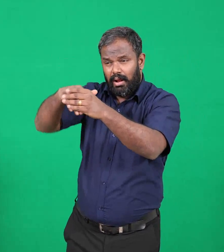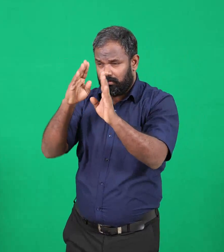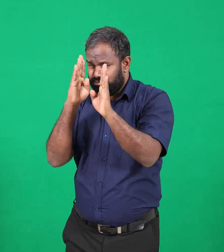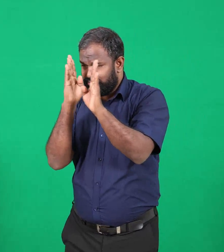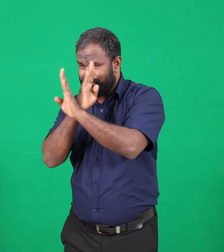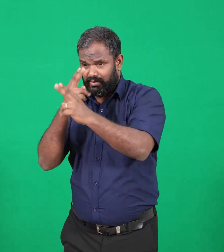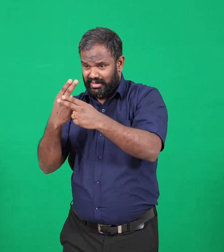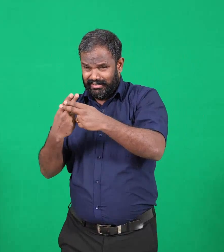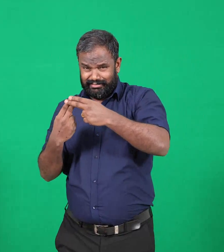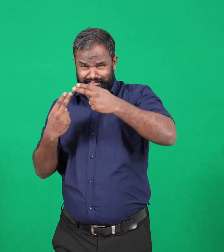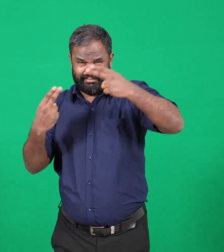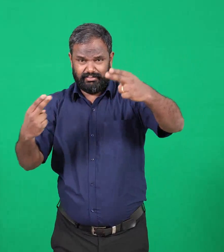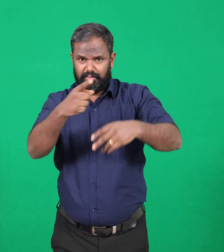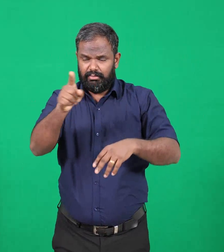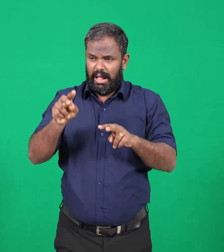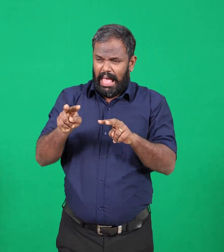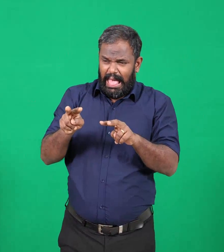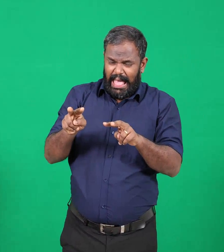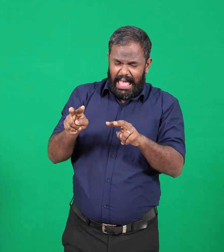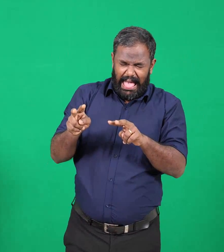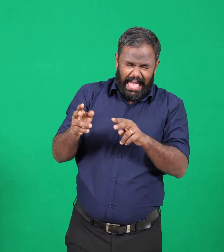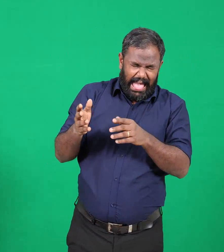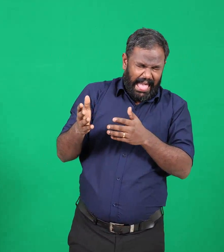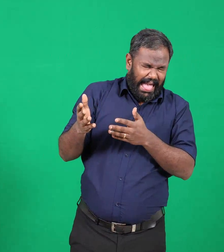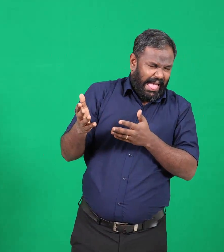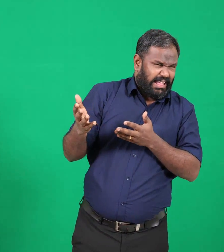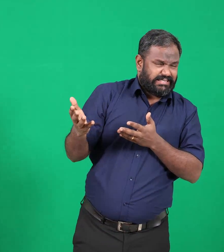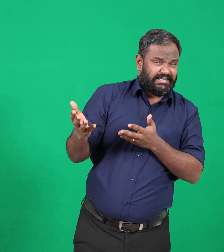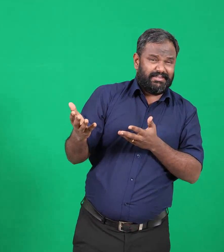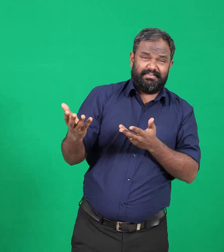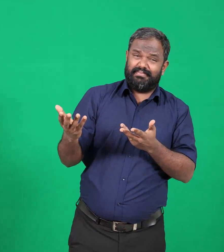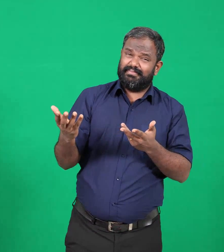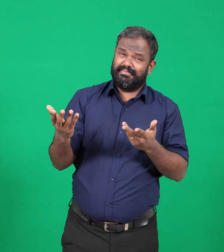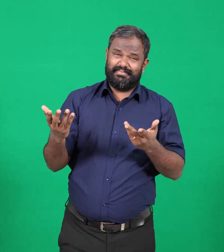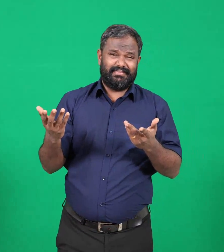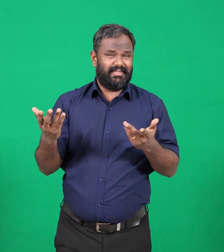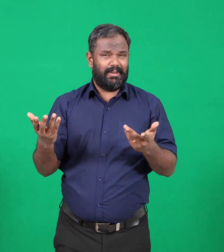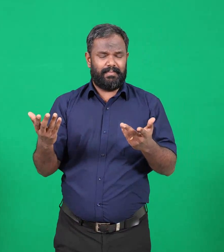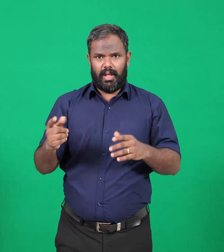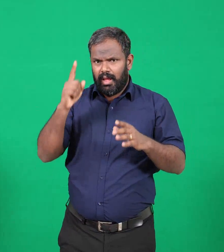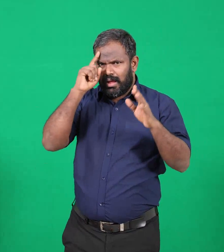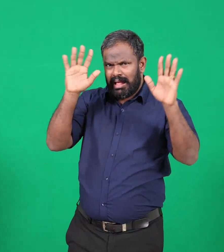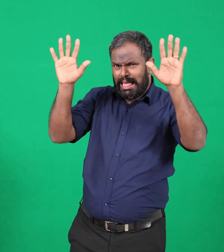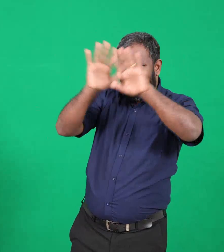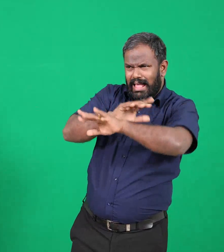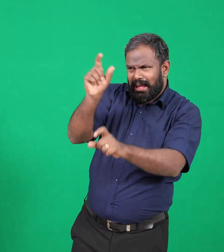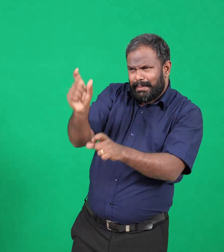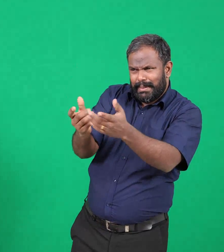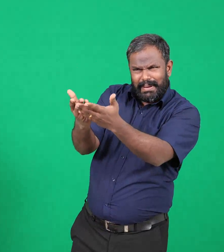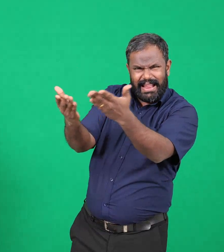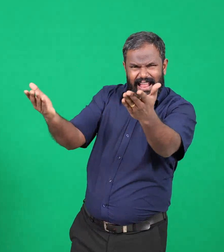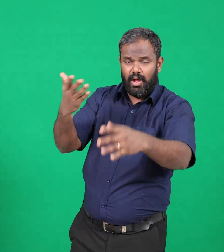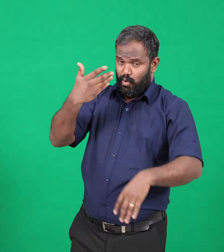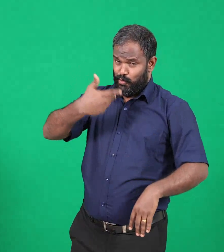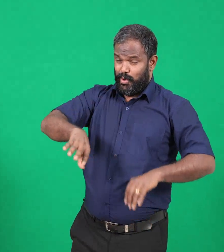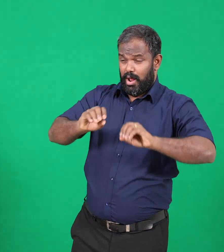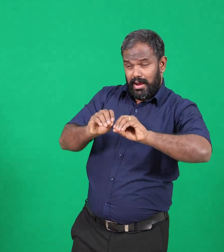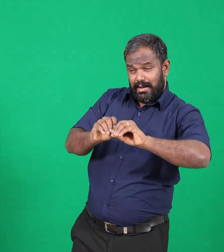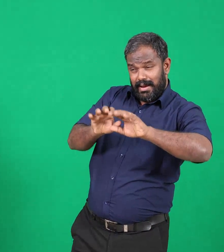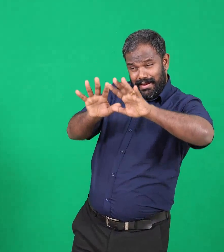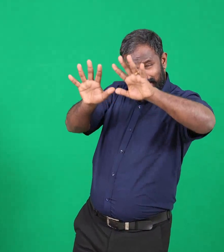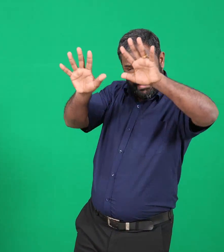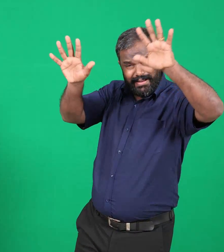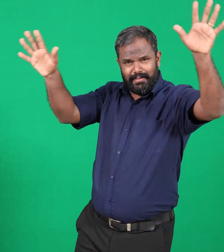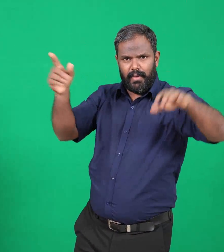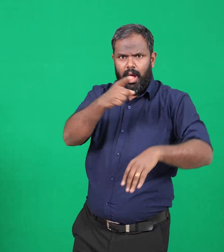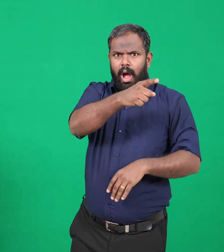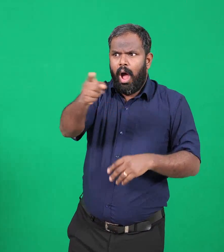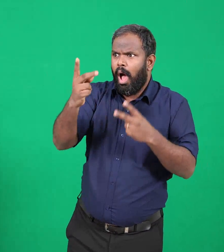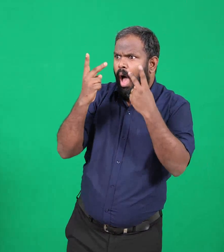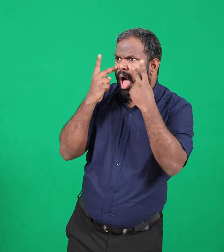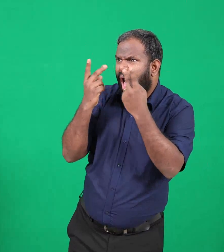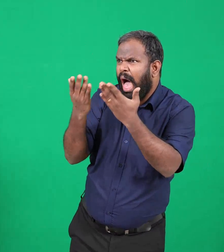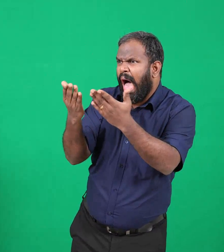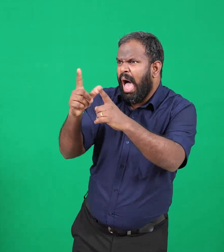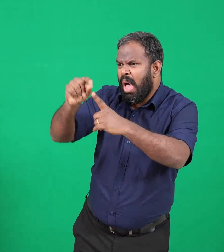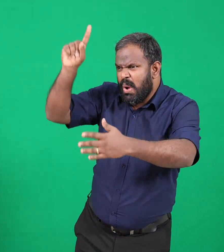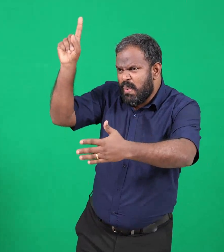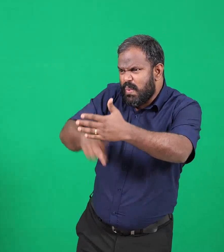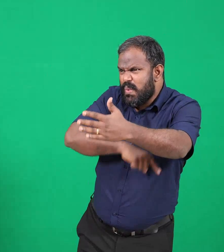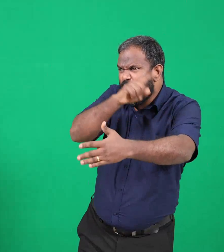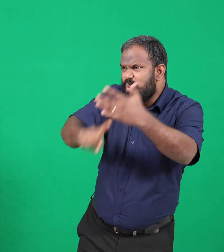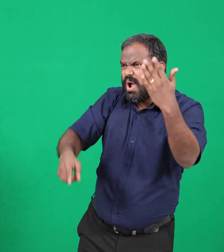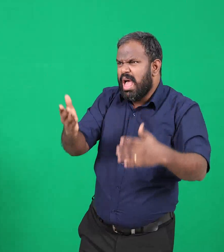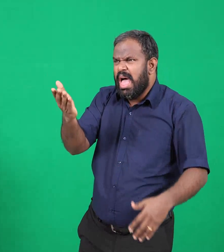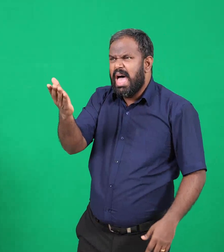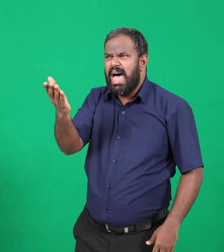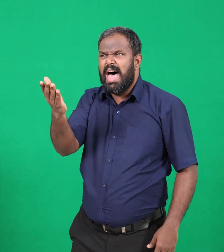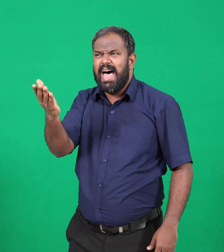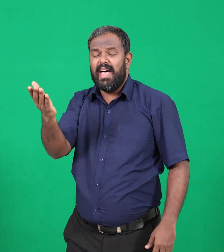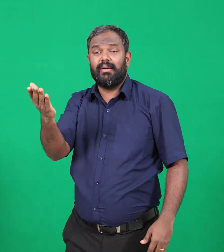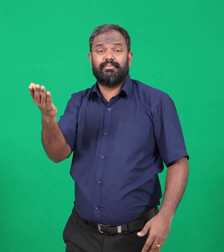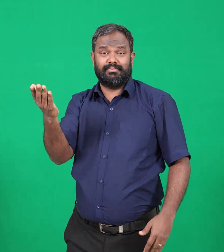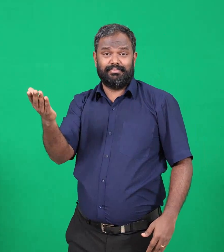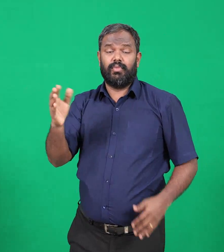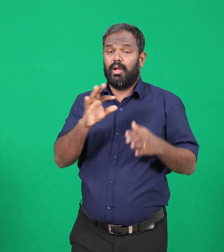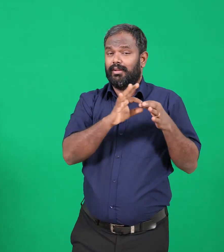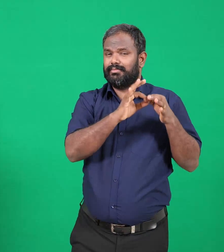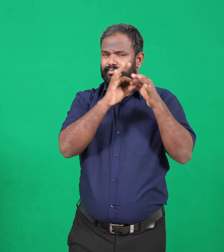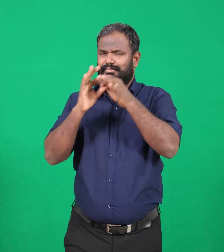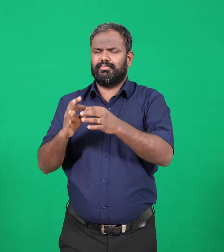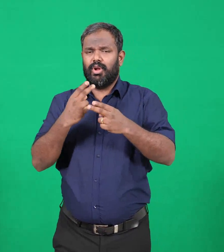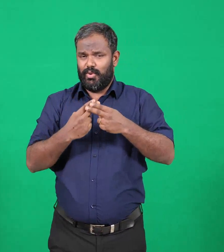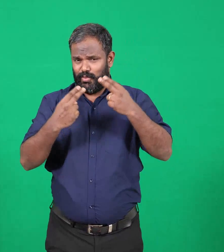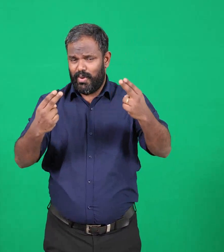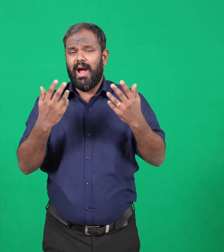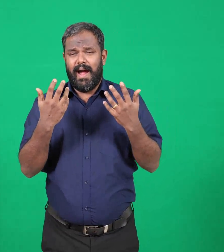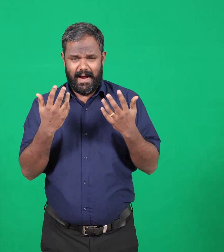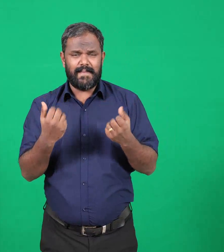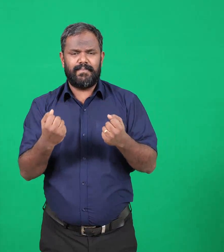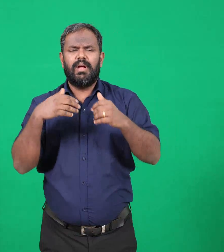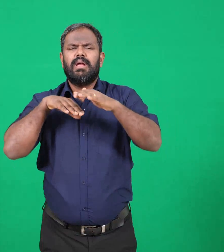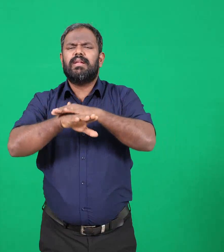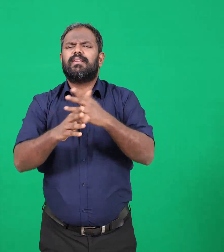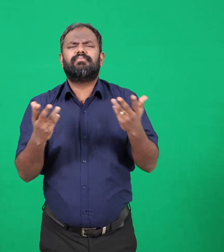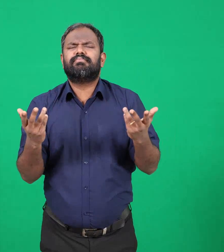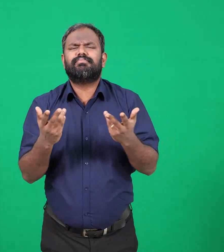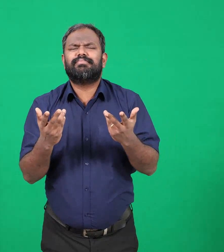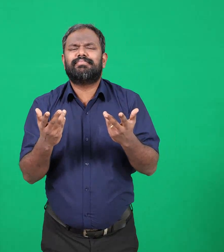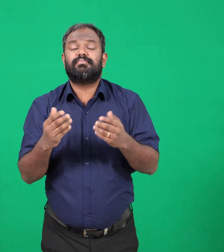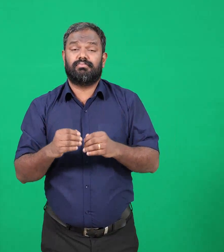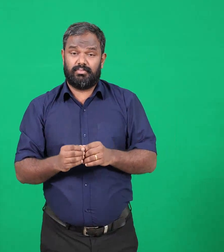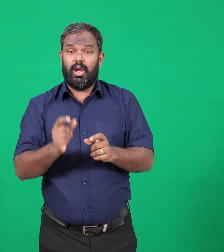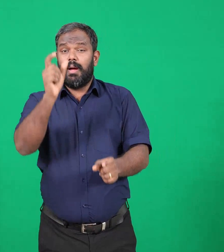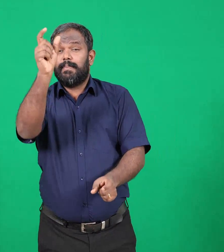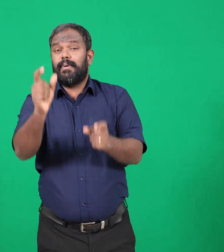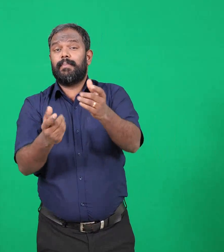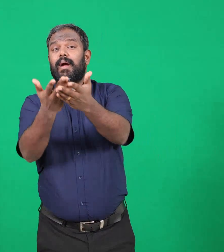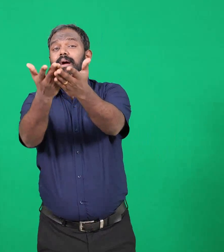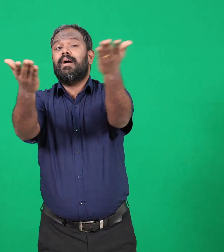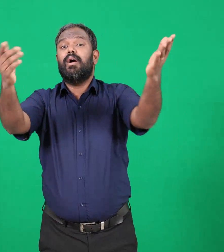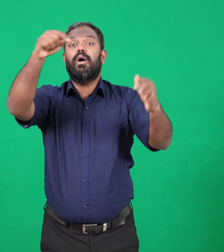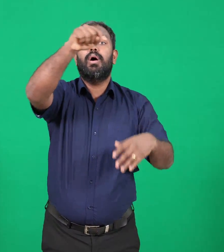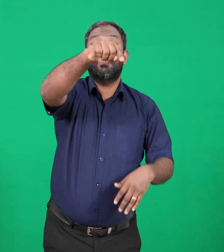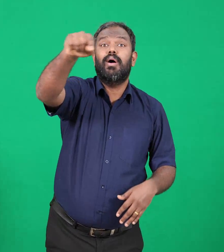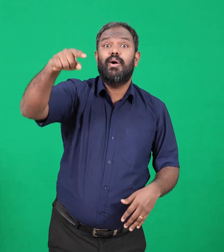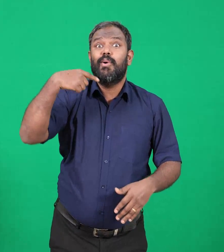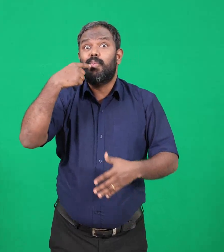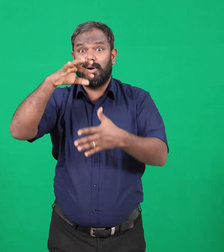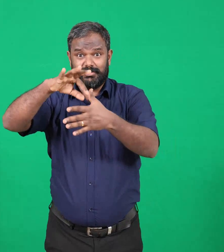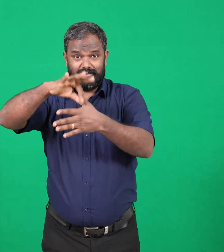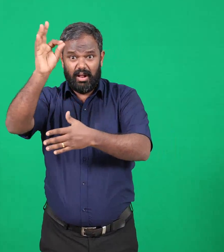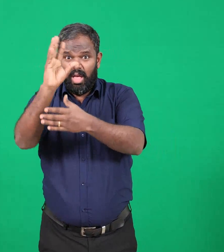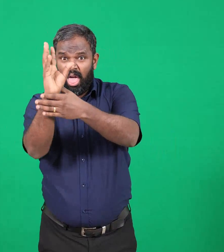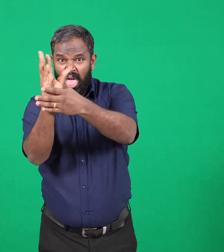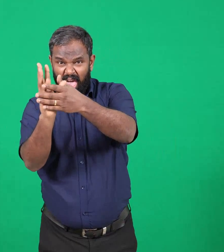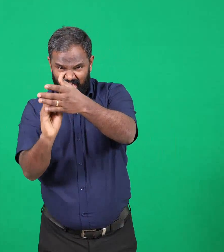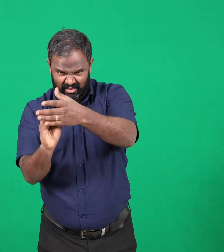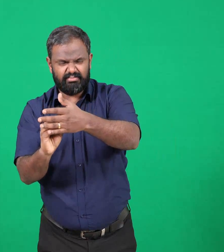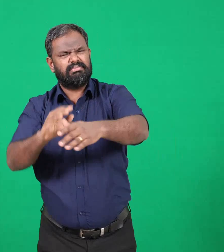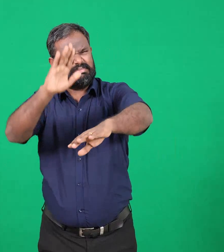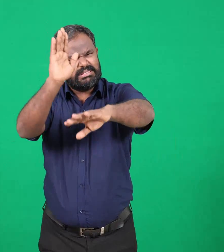But everything exposed by the light becomes visible, for everything that is illuminated becomes a light itself.